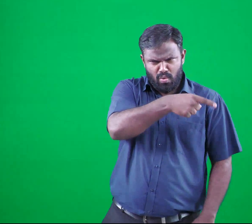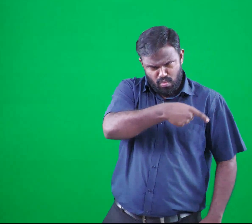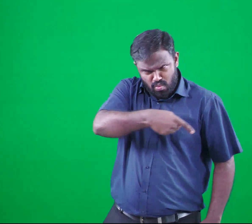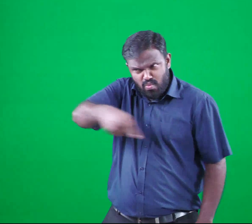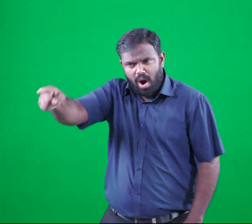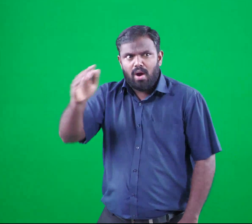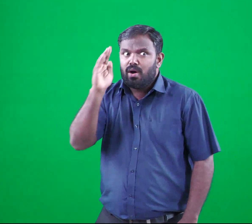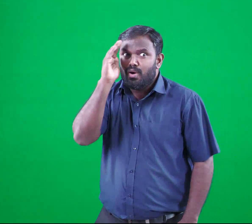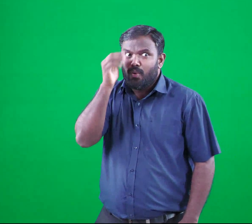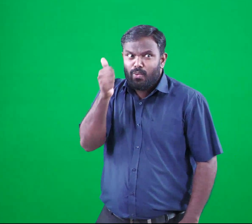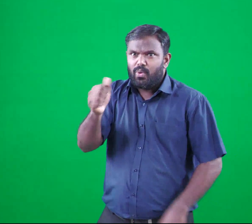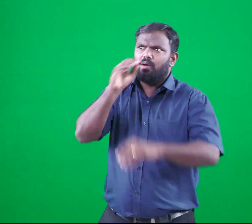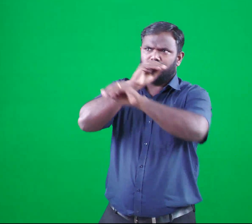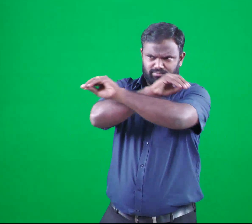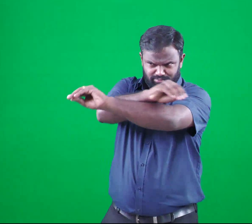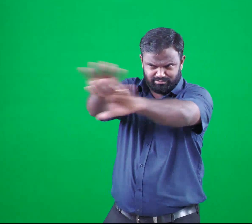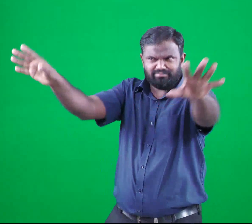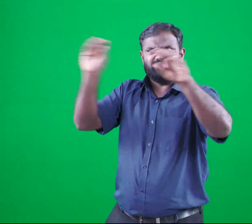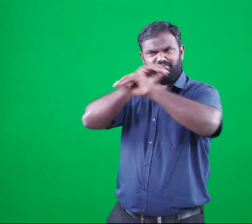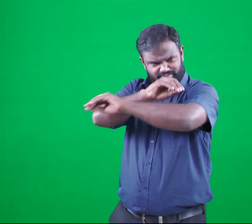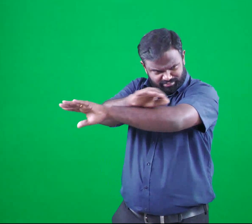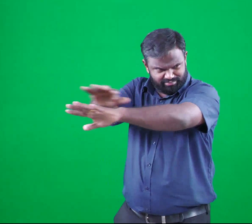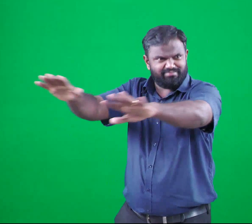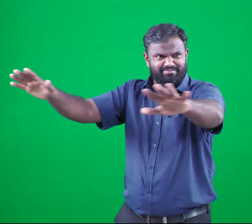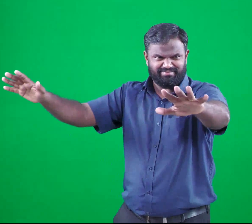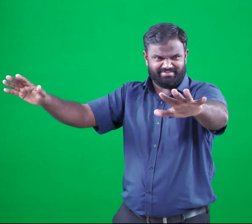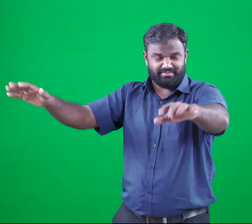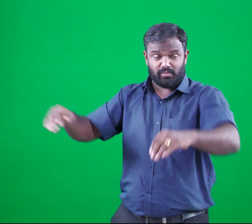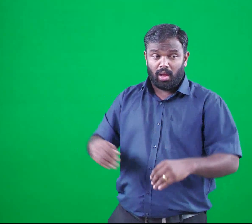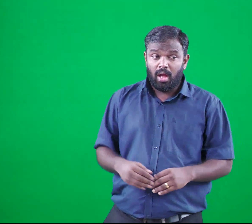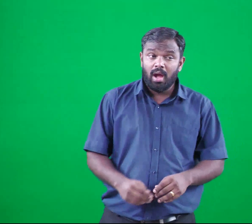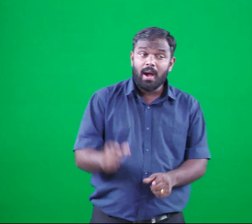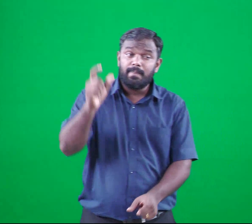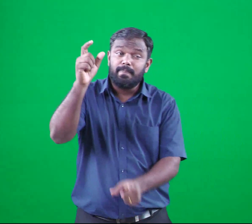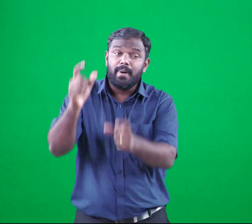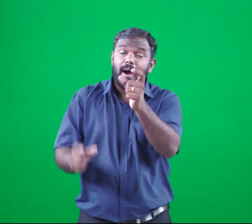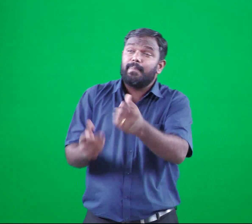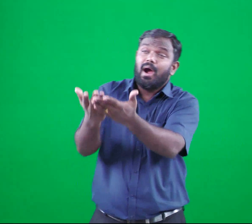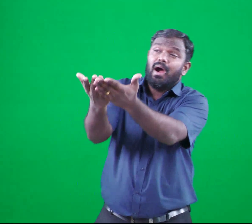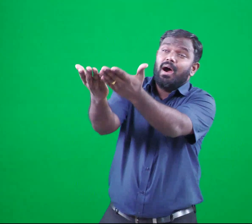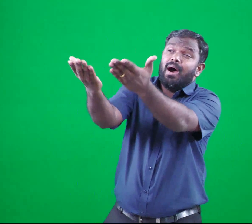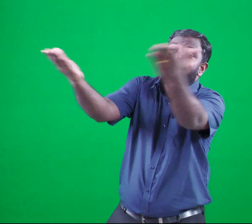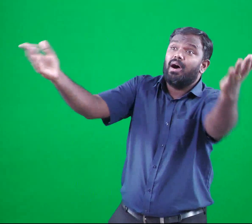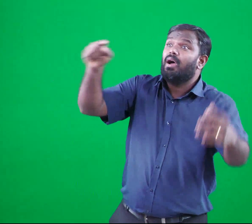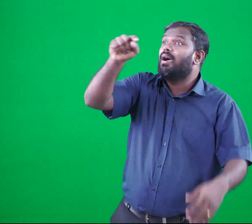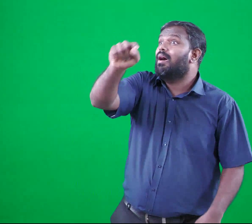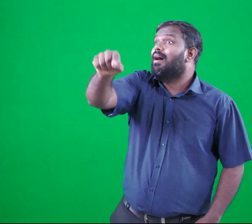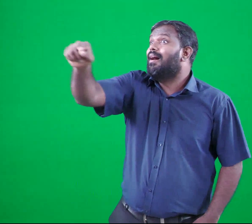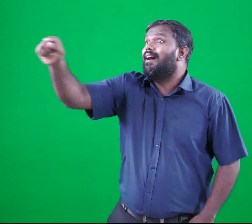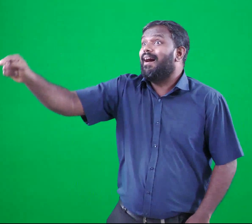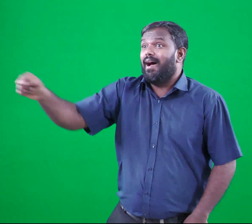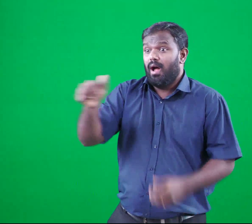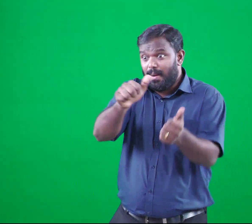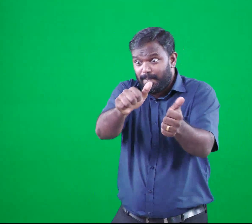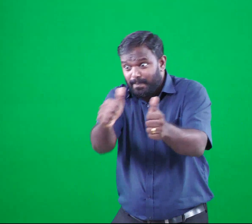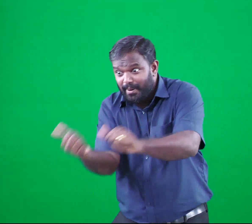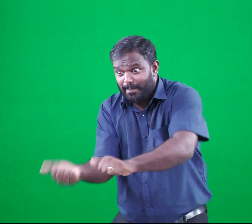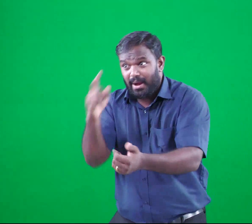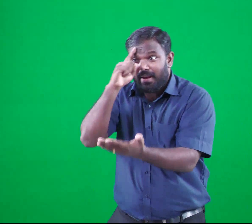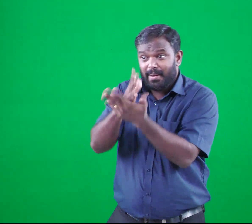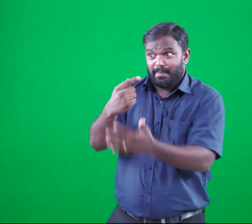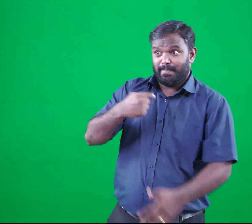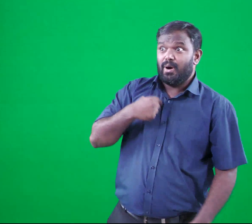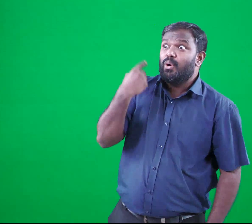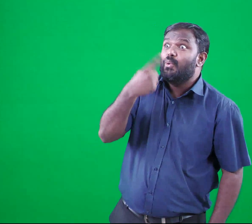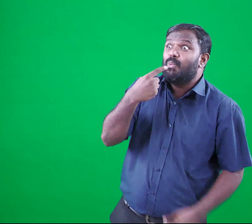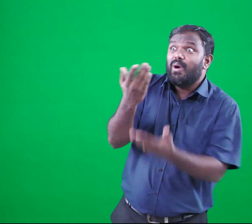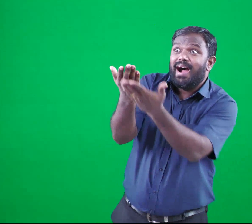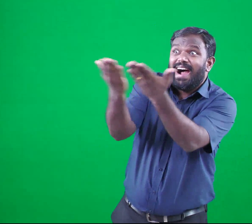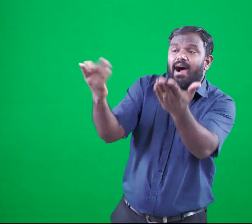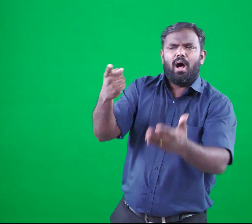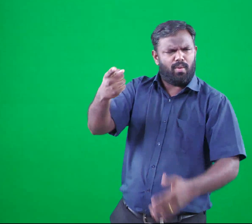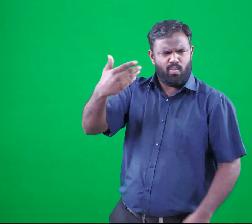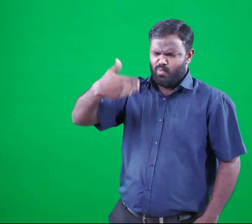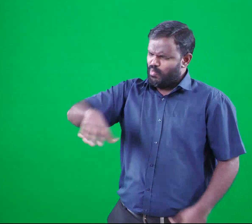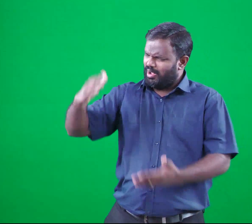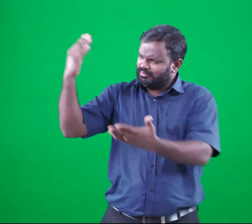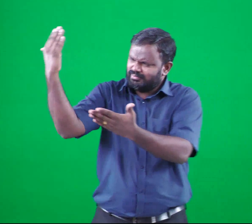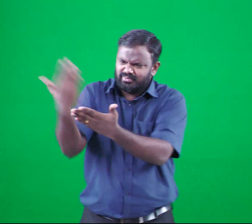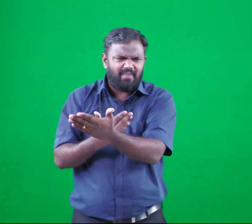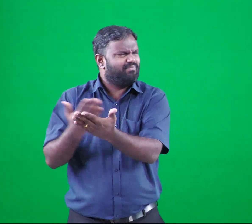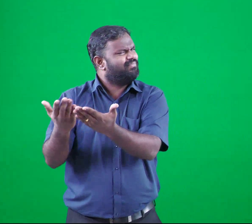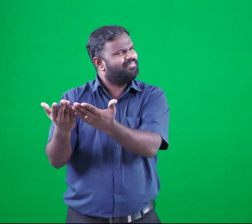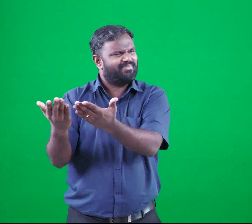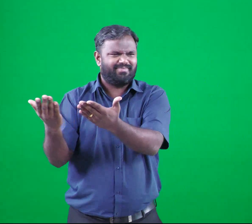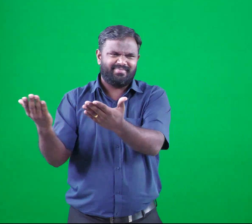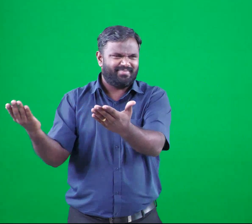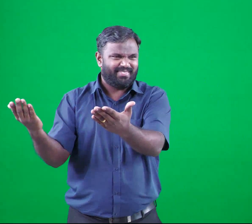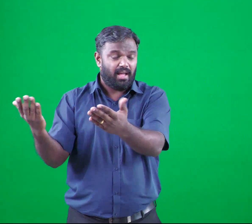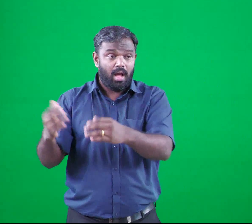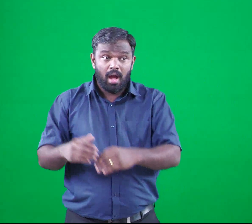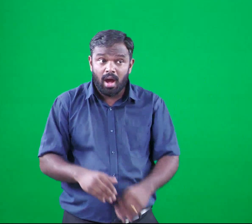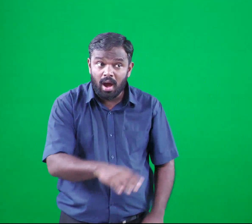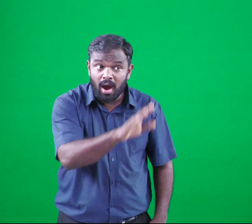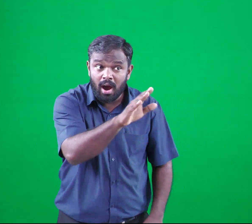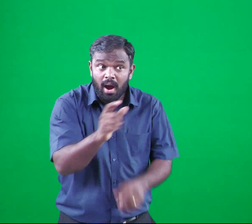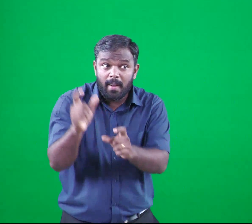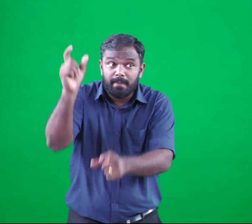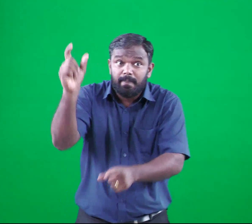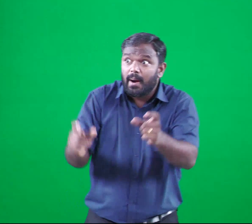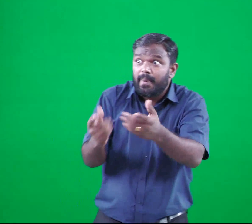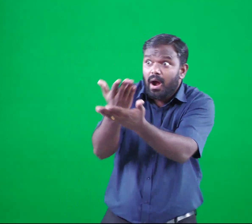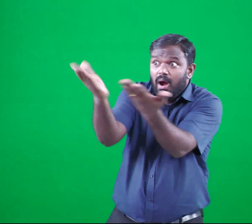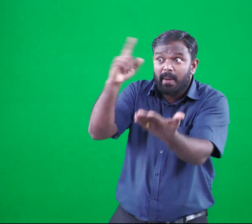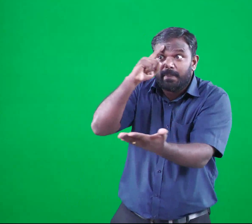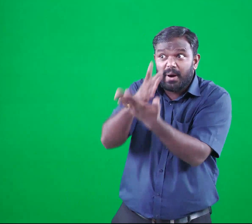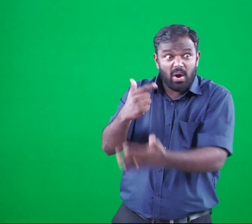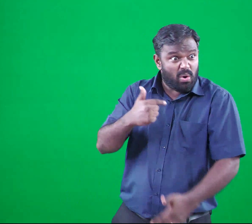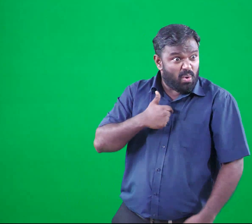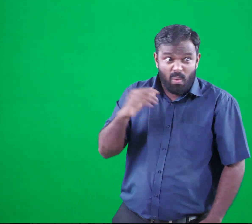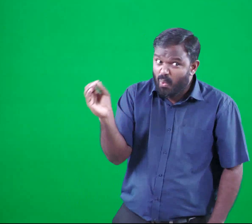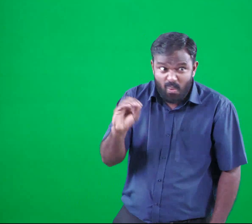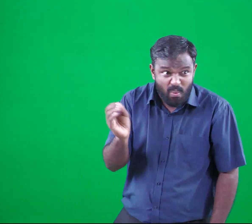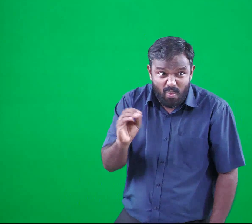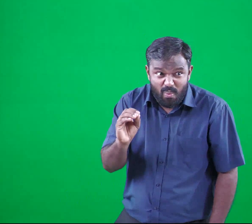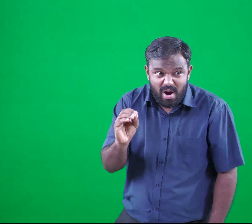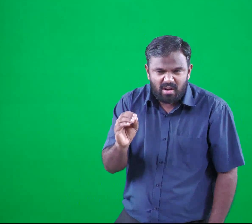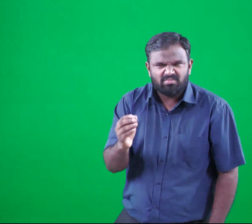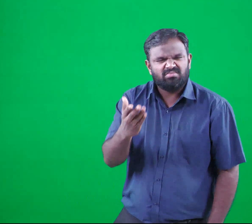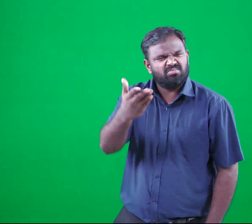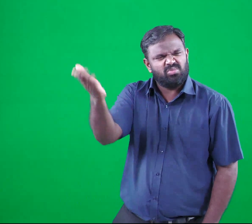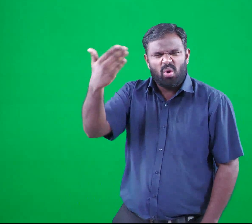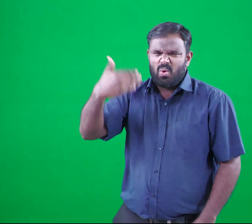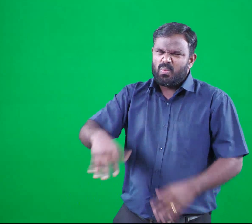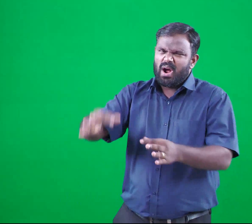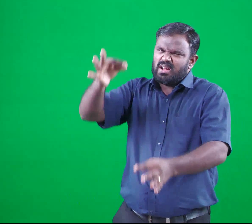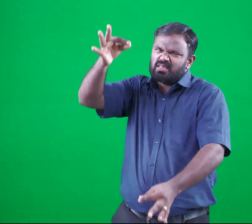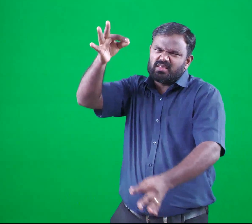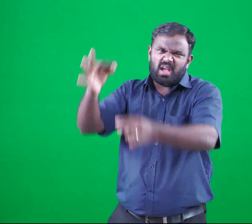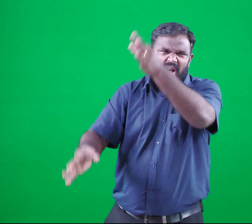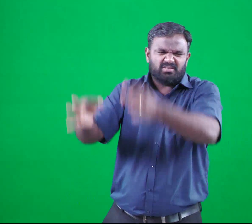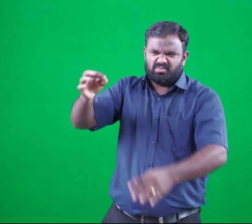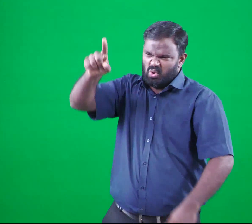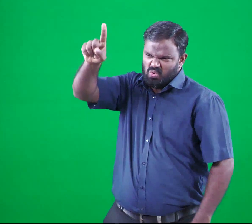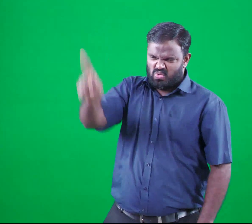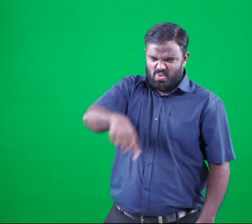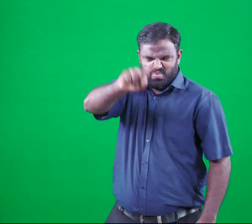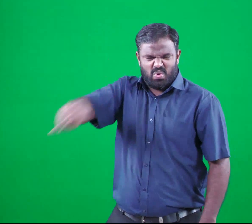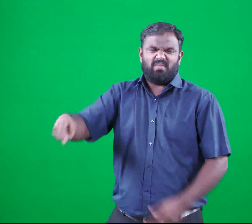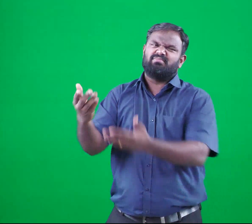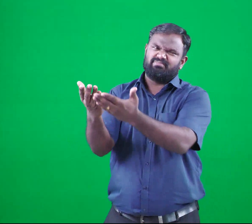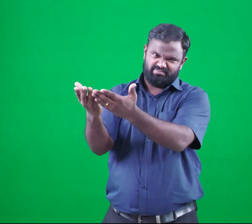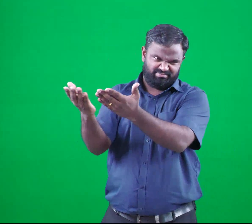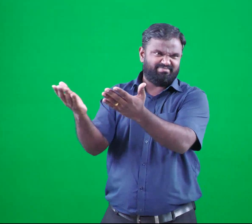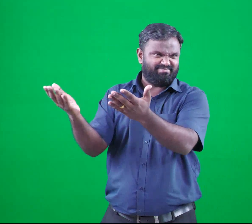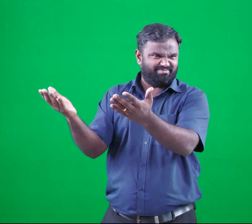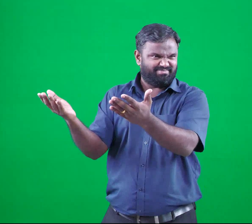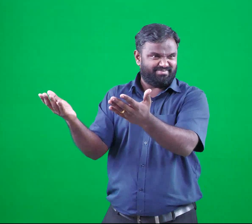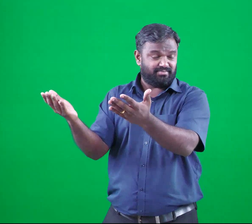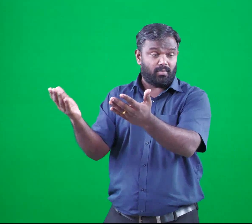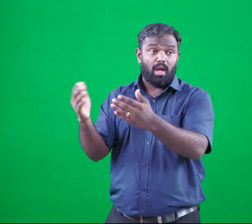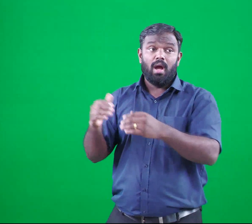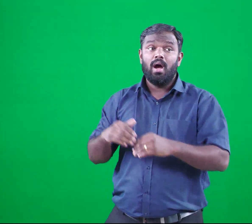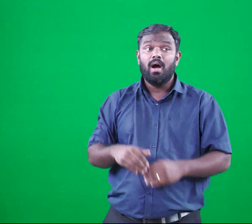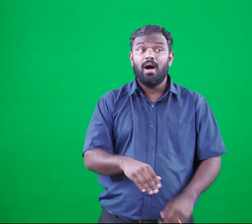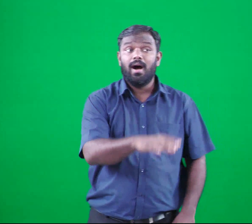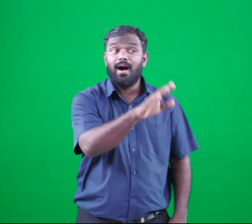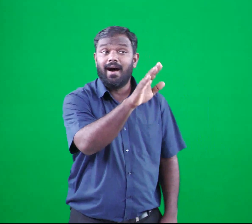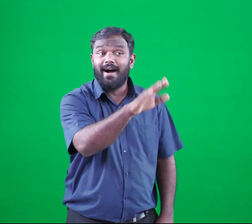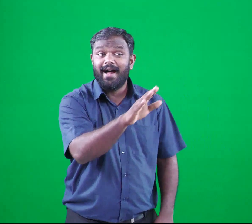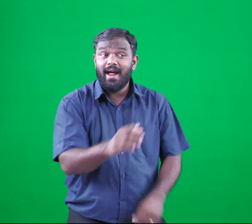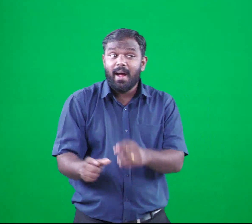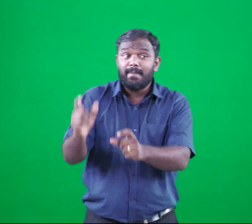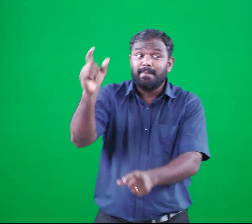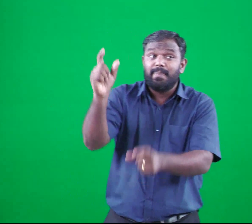Whoever believes and is baptized will be saved, but whoever does not believe will be condemned.